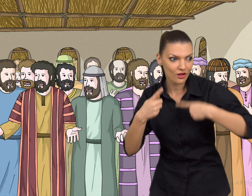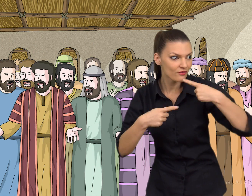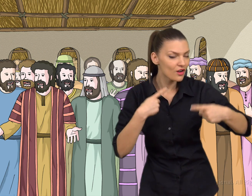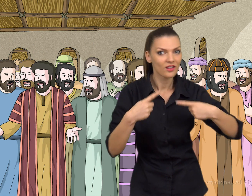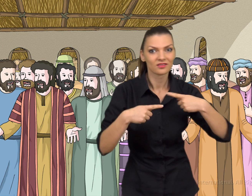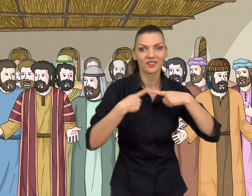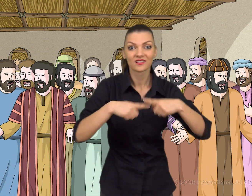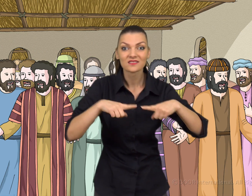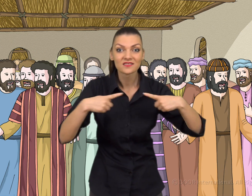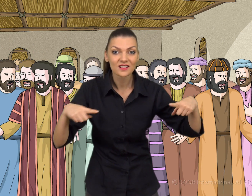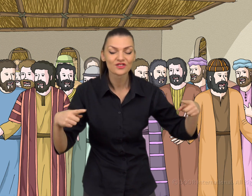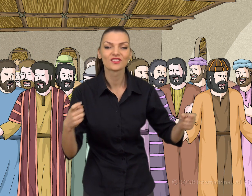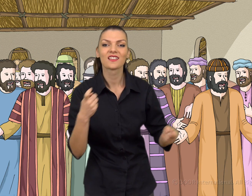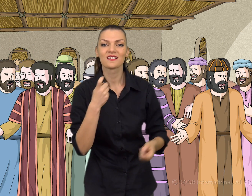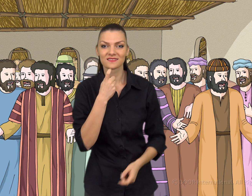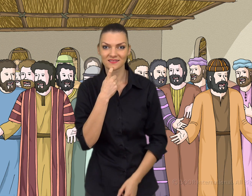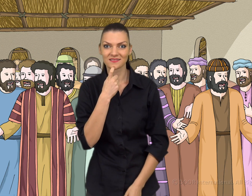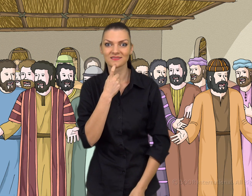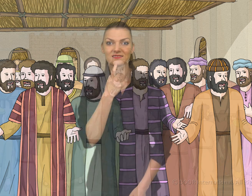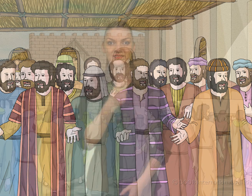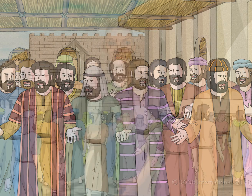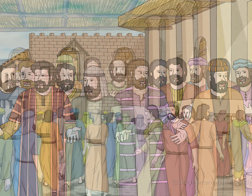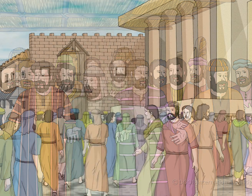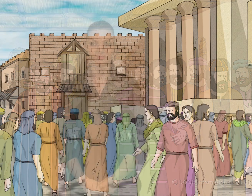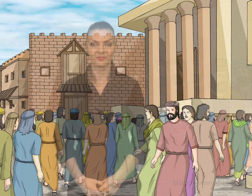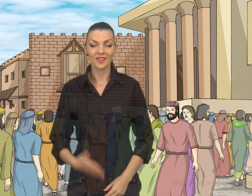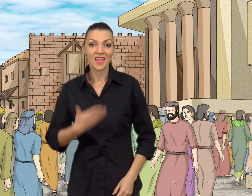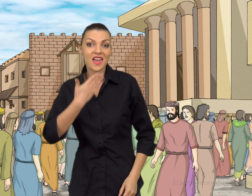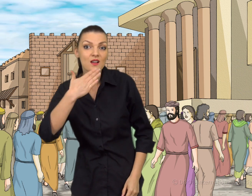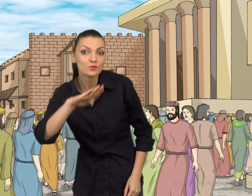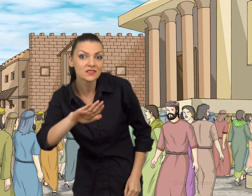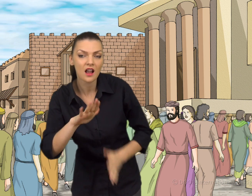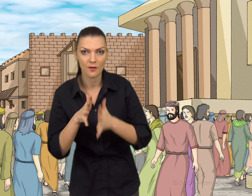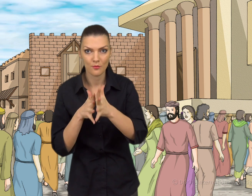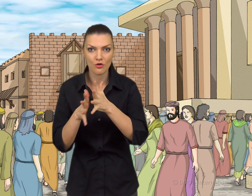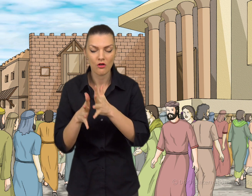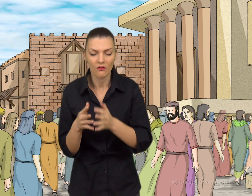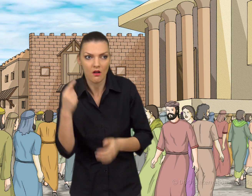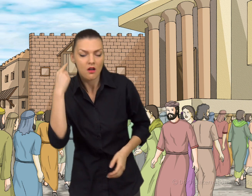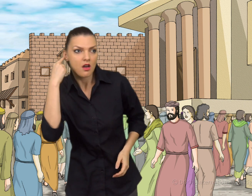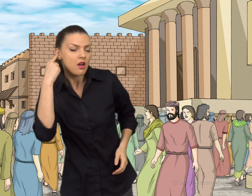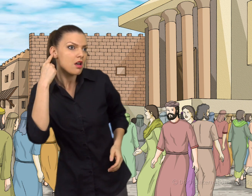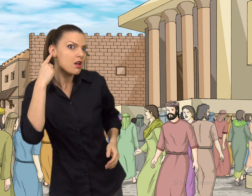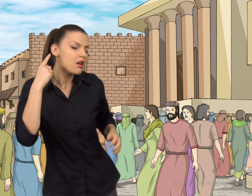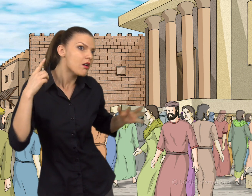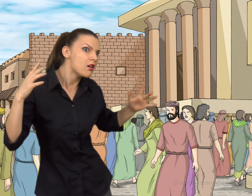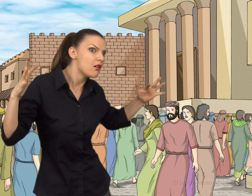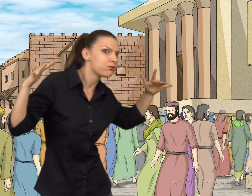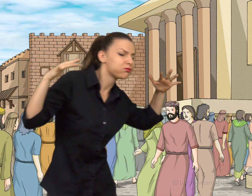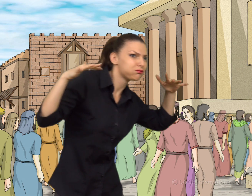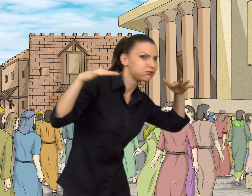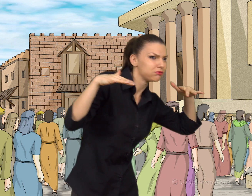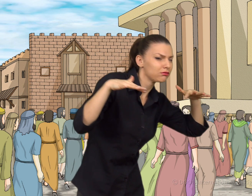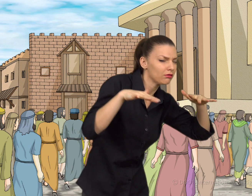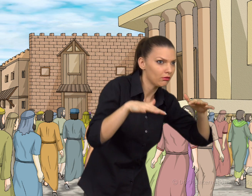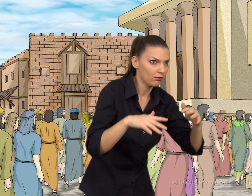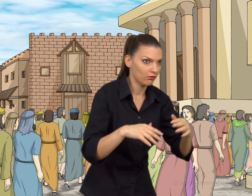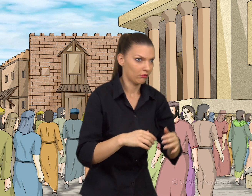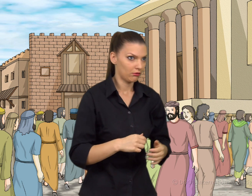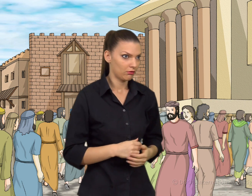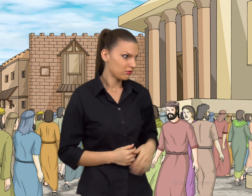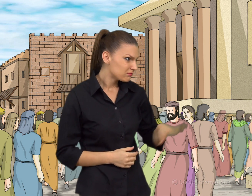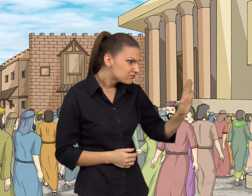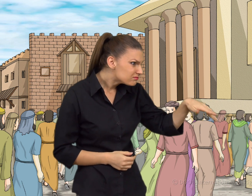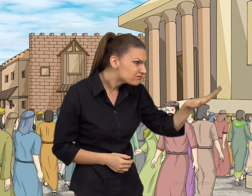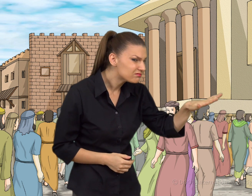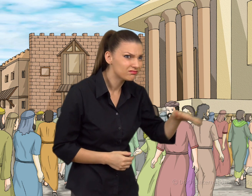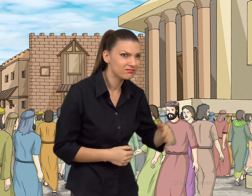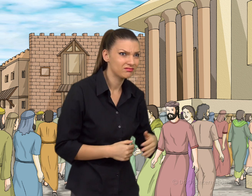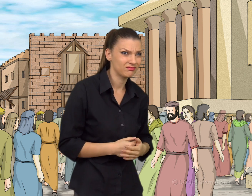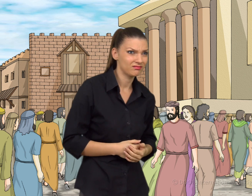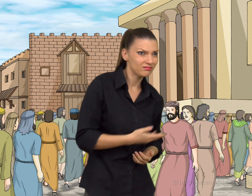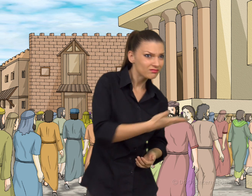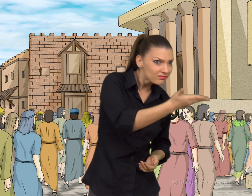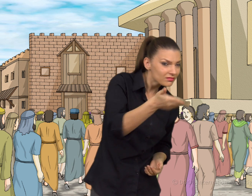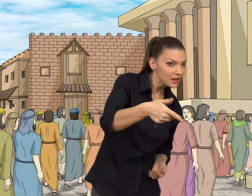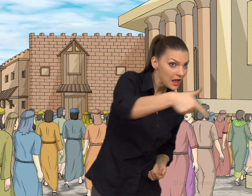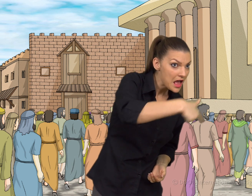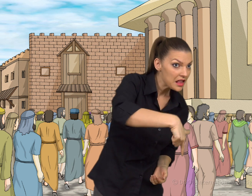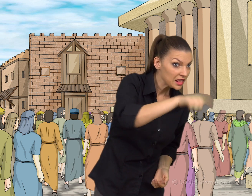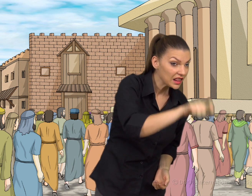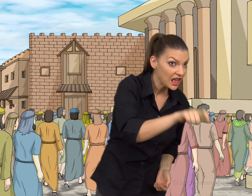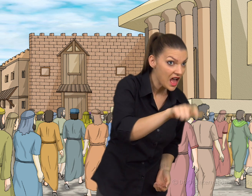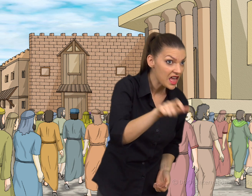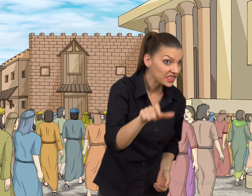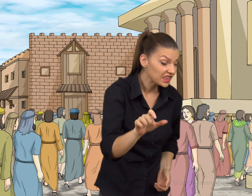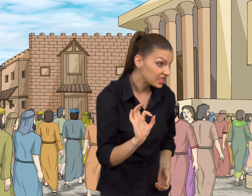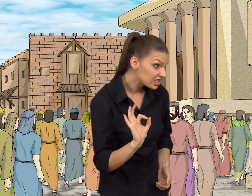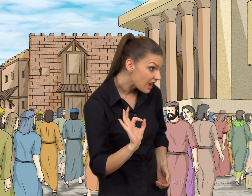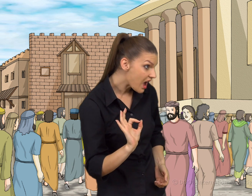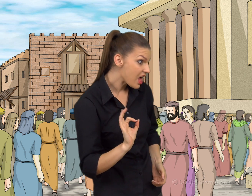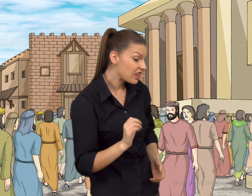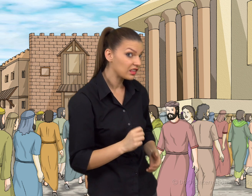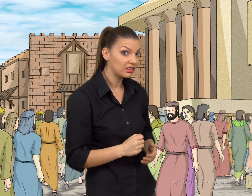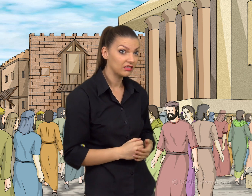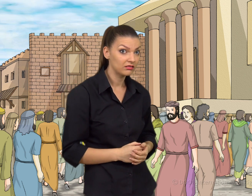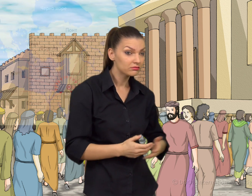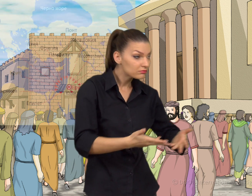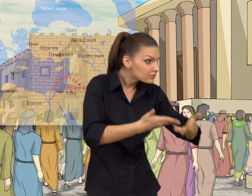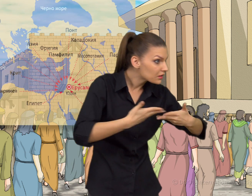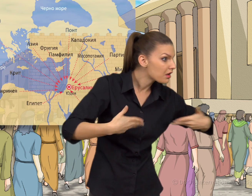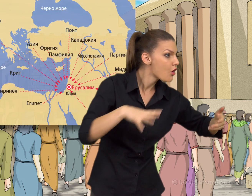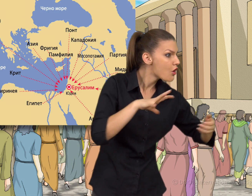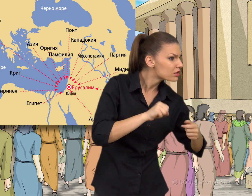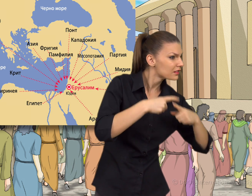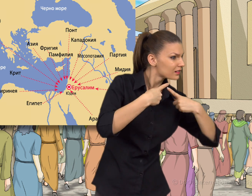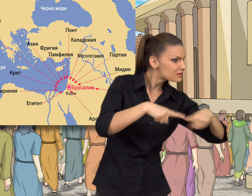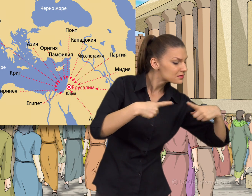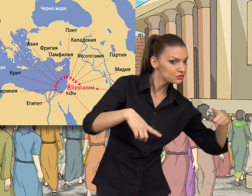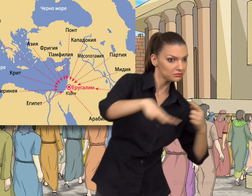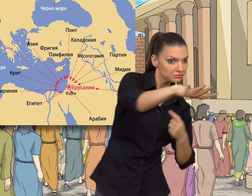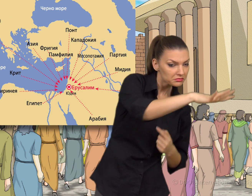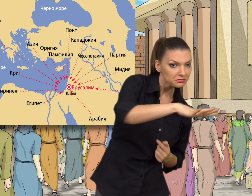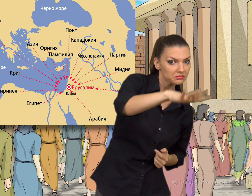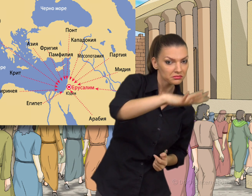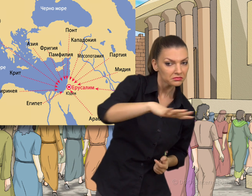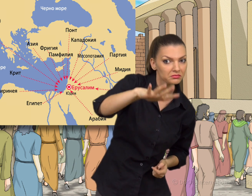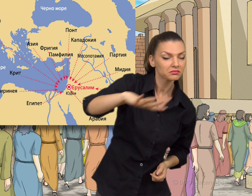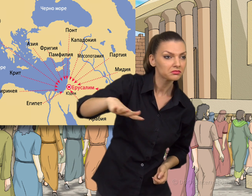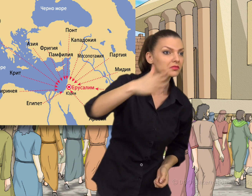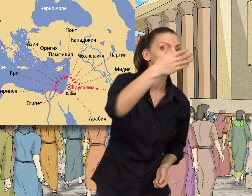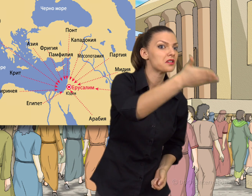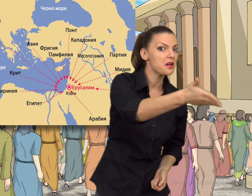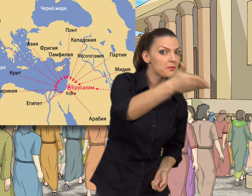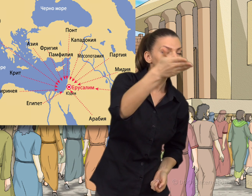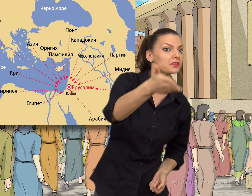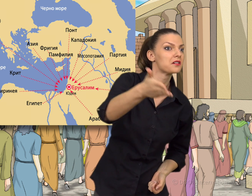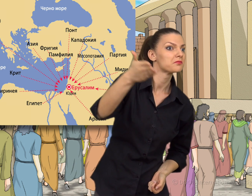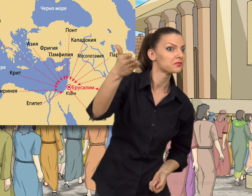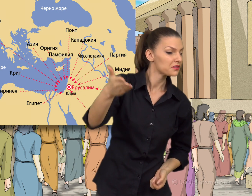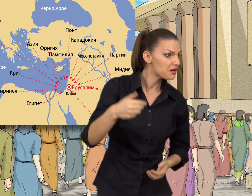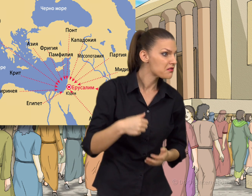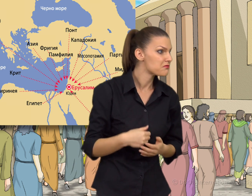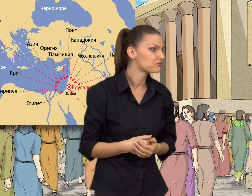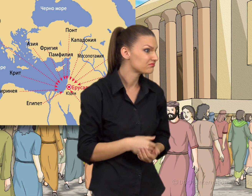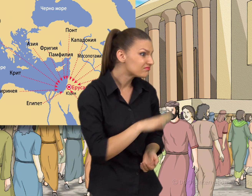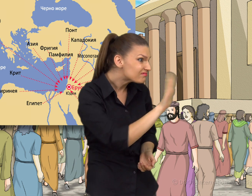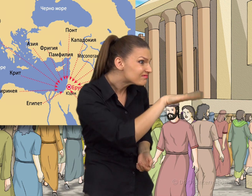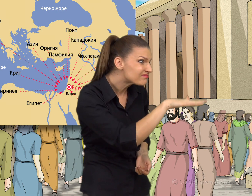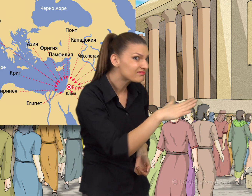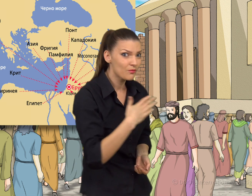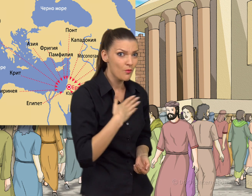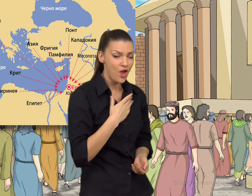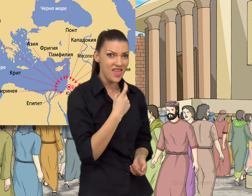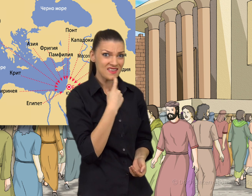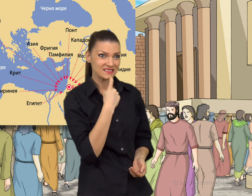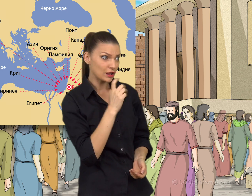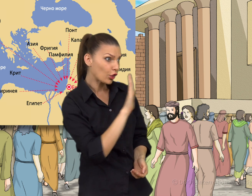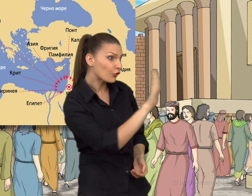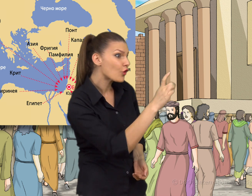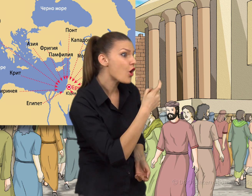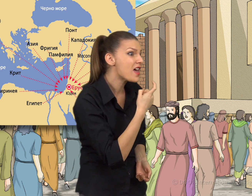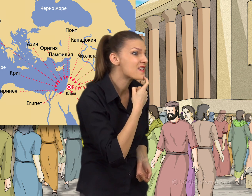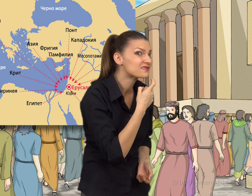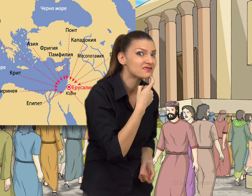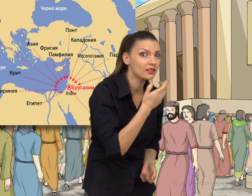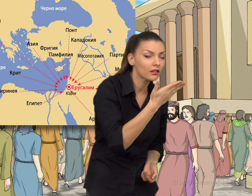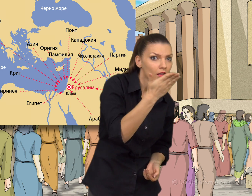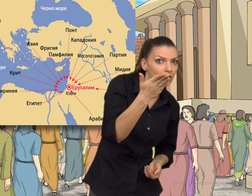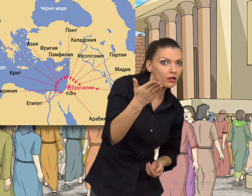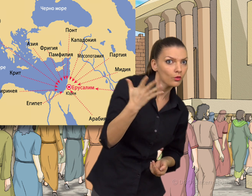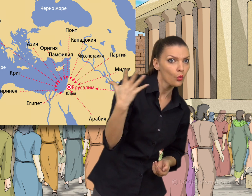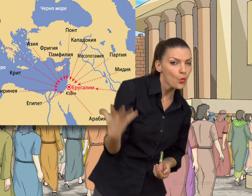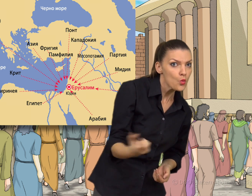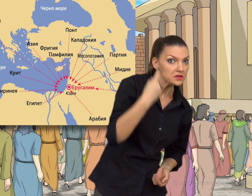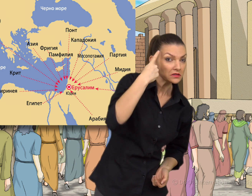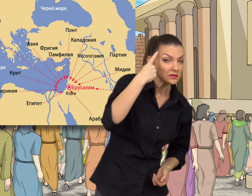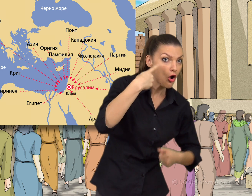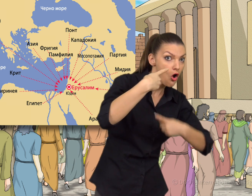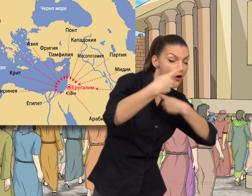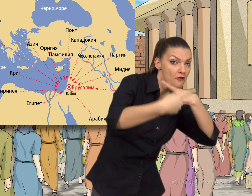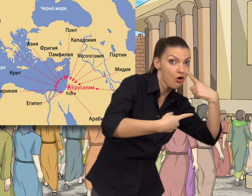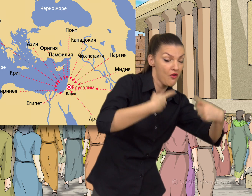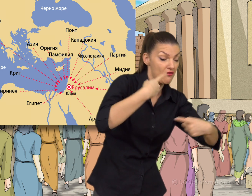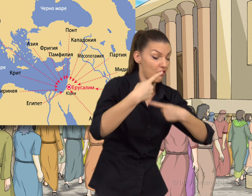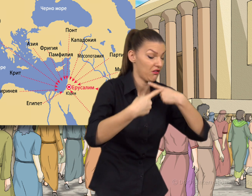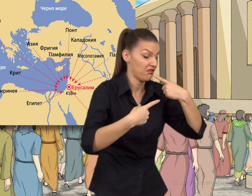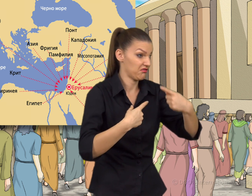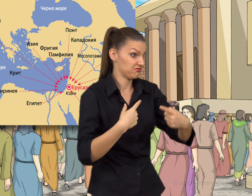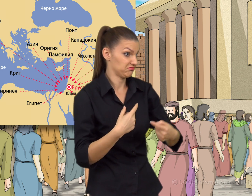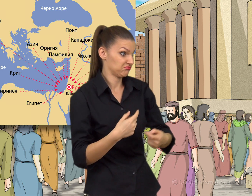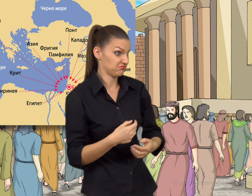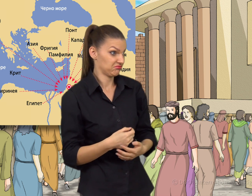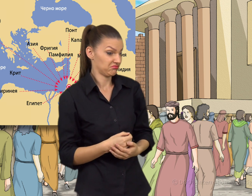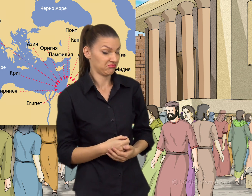Now there were dwelling in Jerusalem God-fearing Jews from every nation under heaven. And when this sound rang out, a crowd came together in bewilderment, because each one heard them speaking his own language. Astounded and amazed, they asked, “Are not all these men who are speaking Galileans?